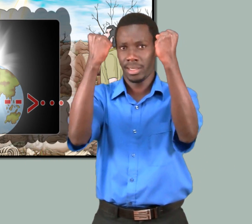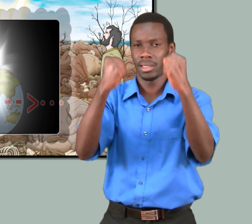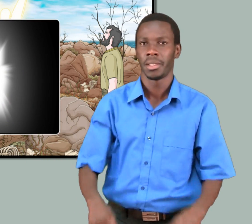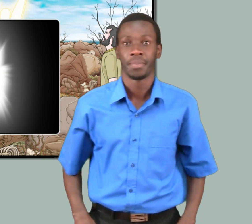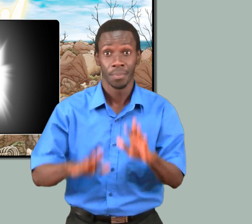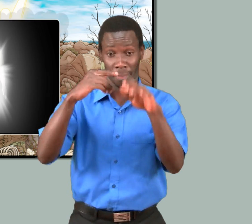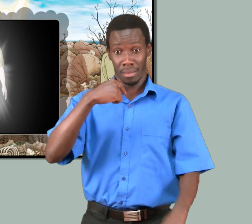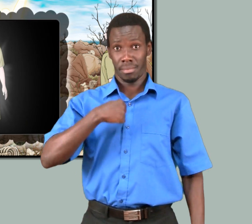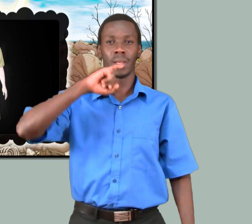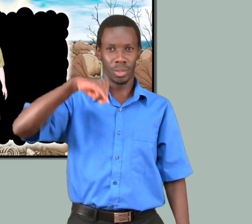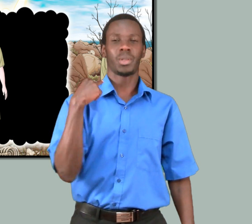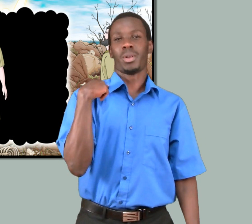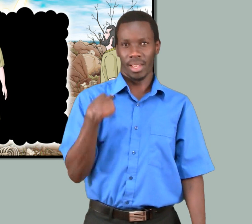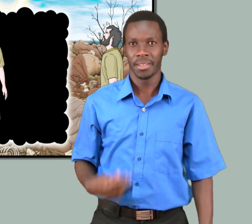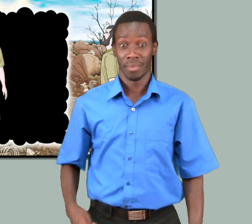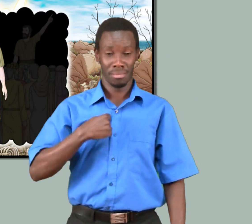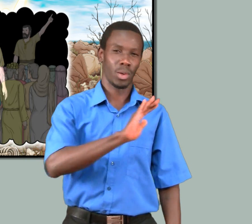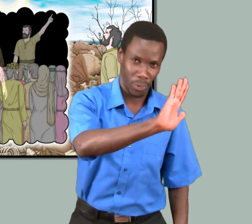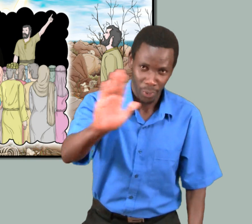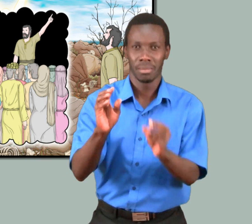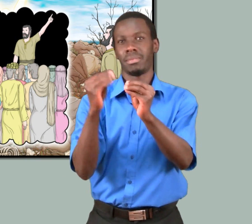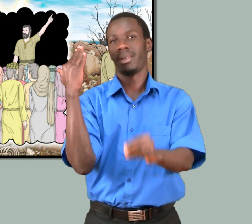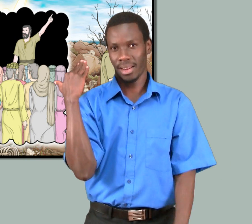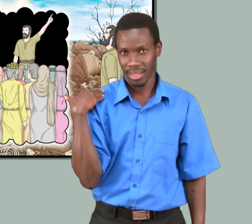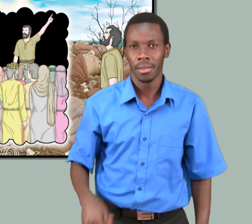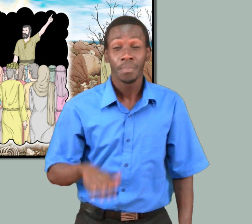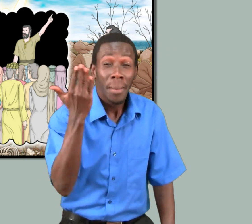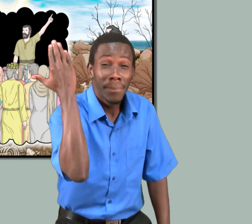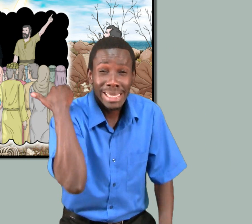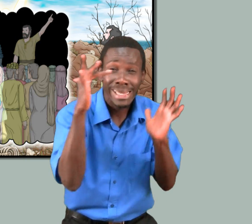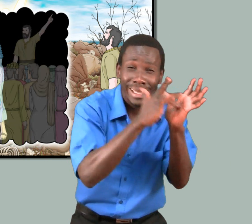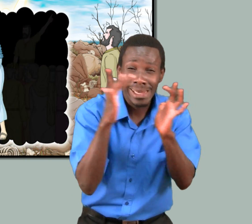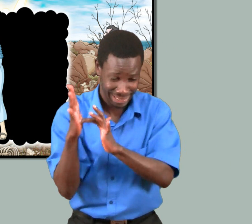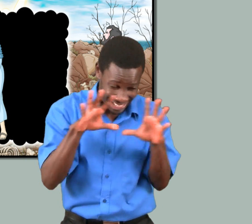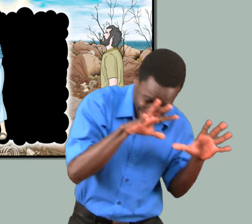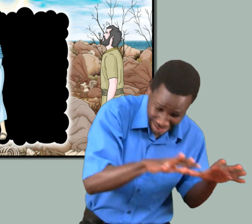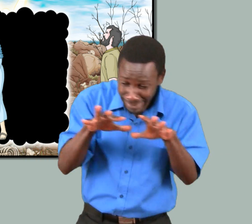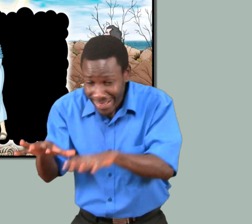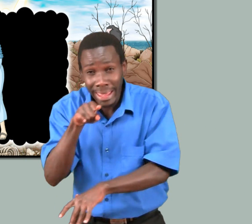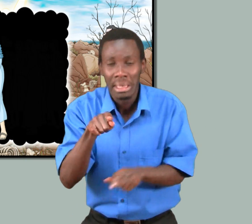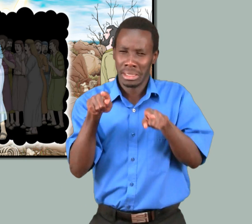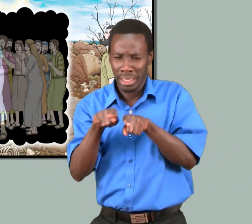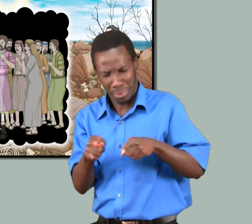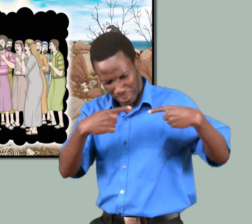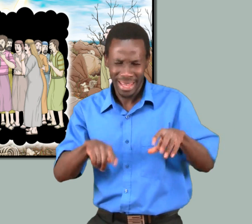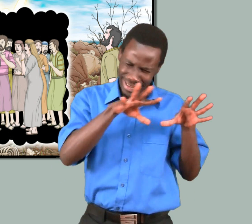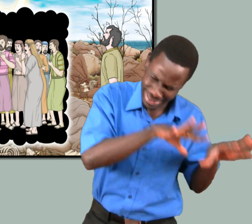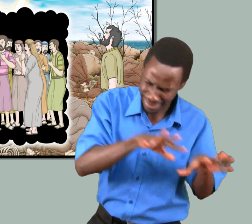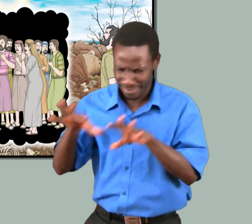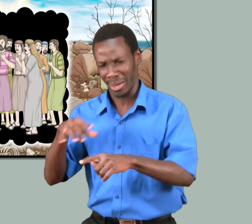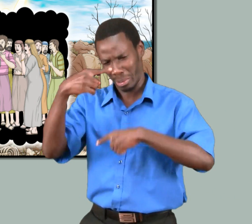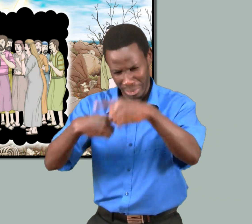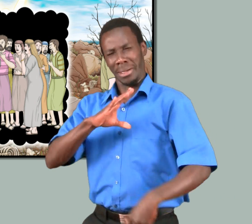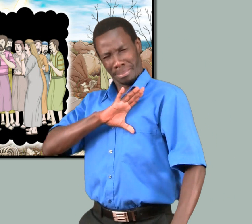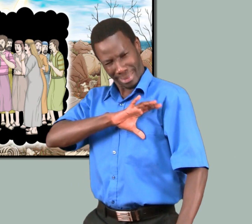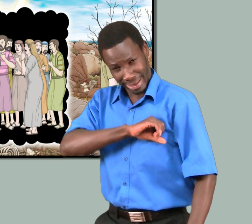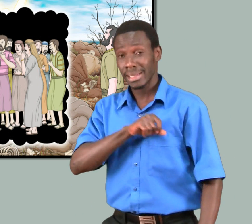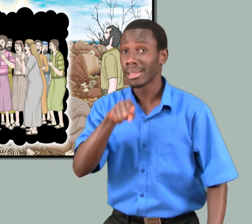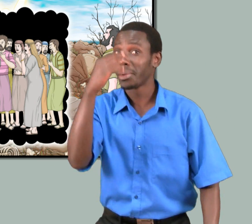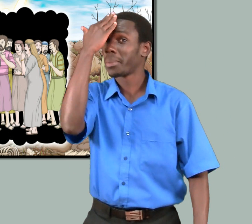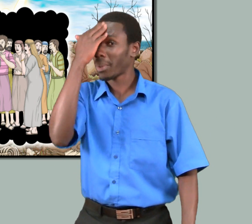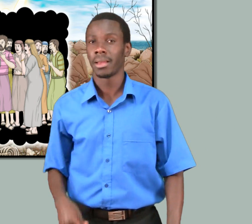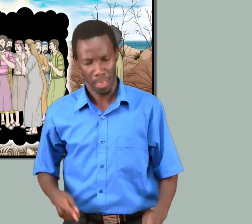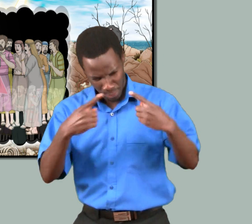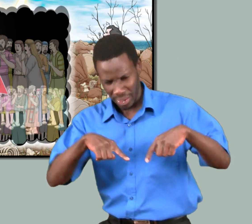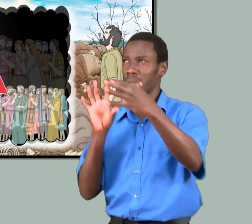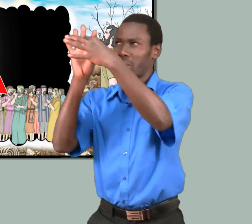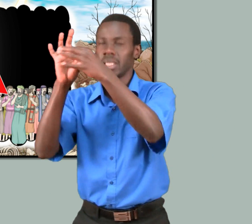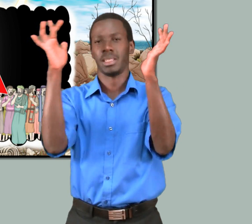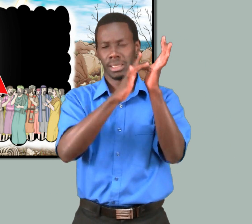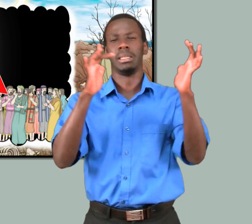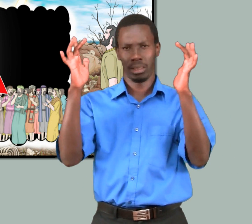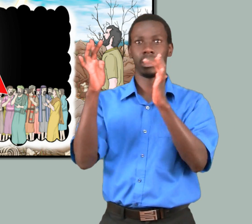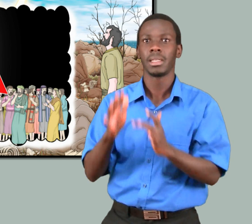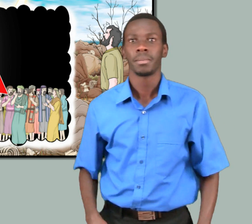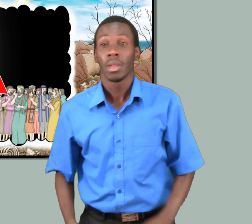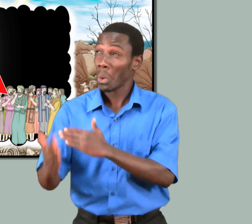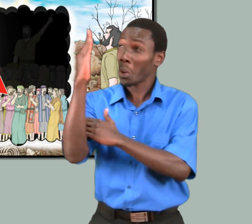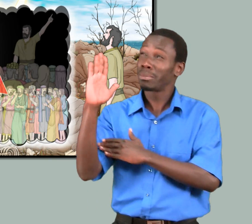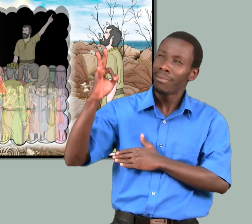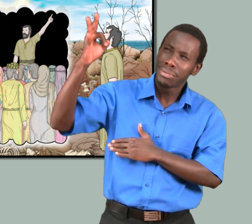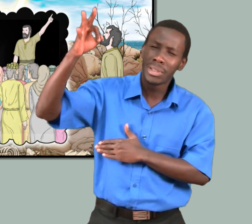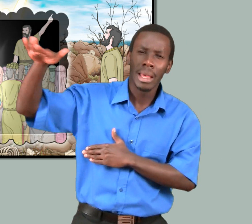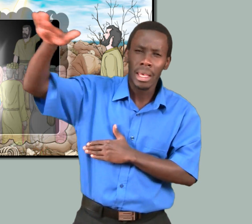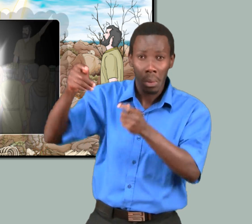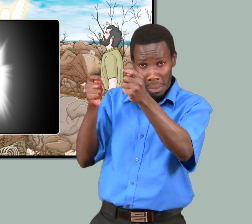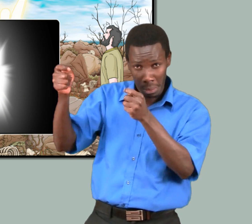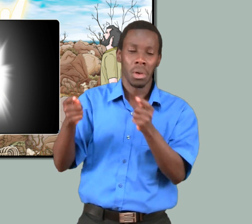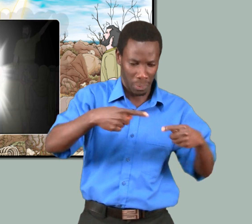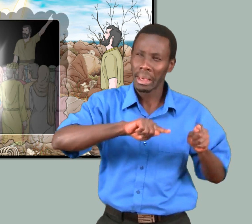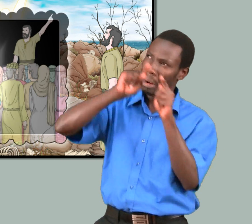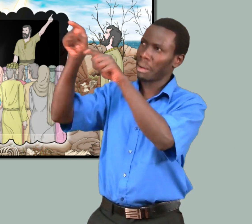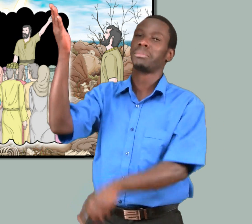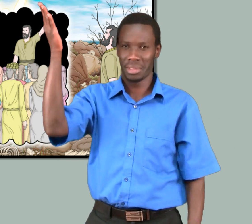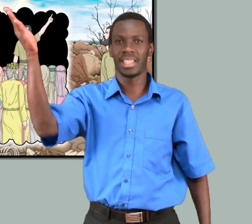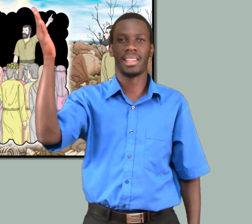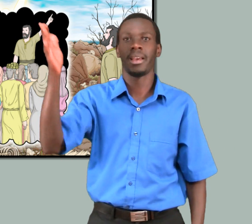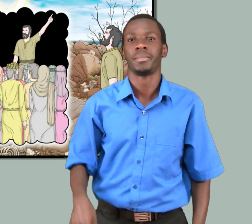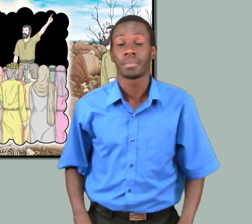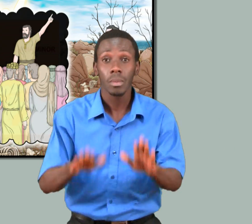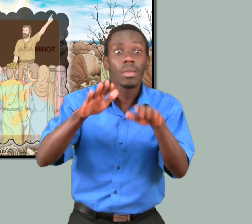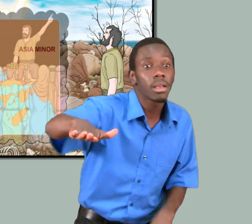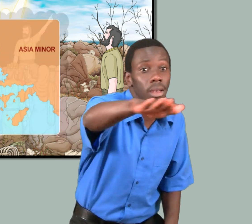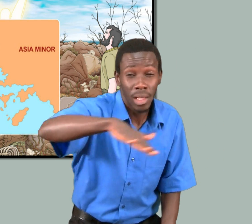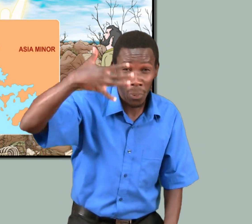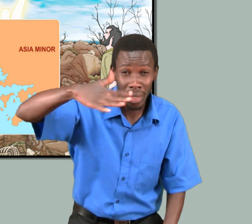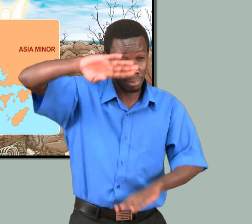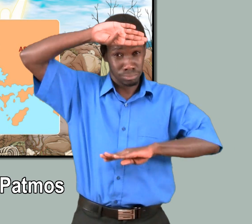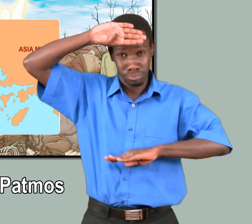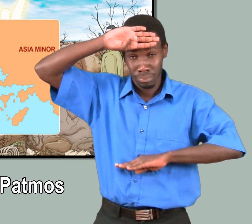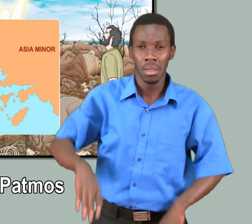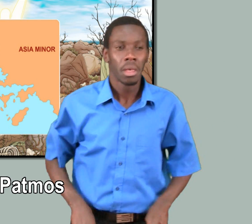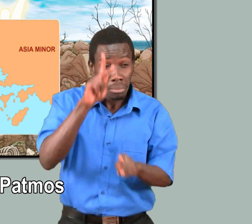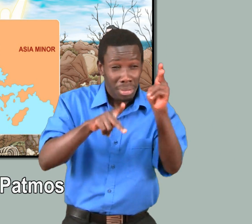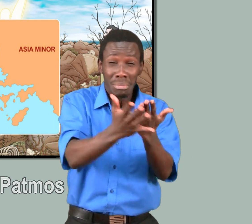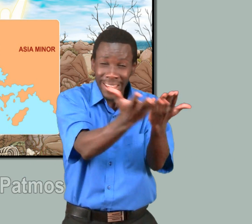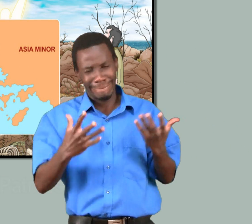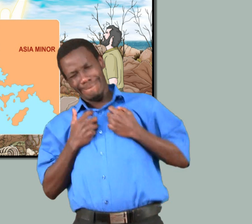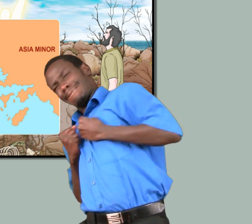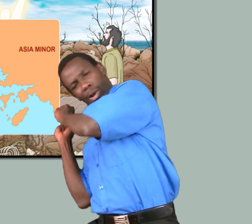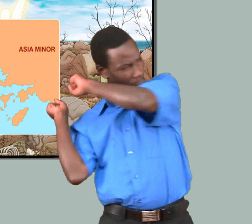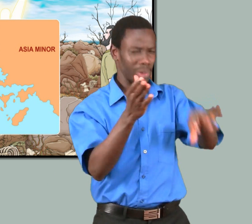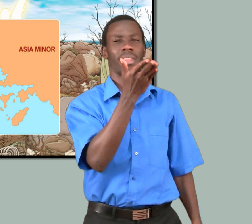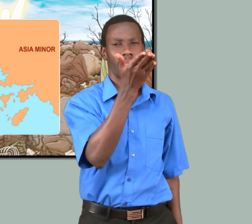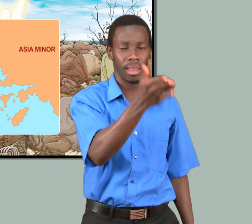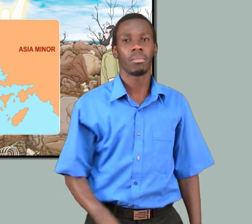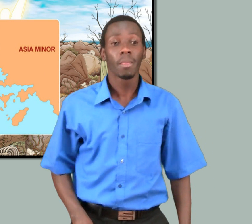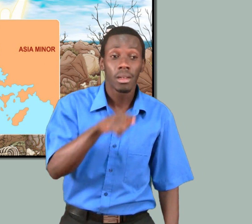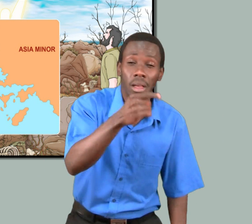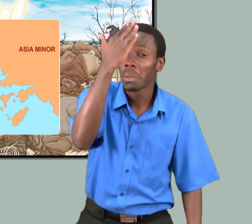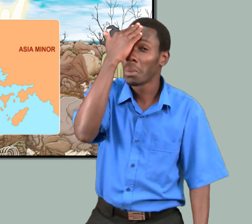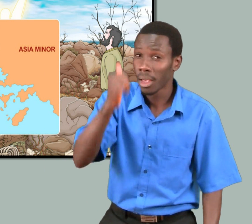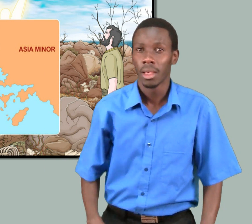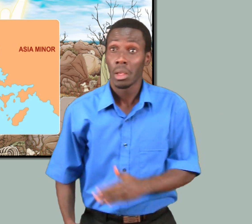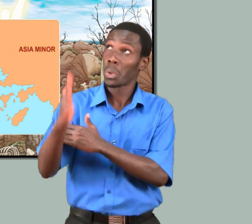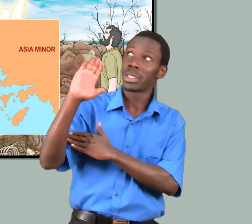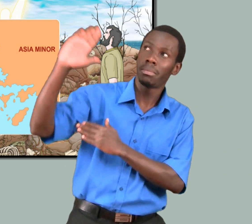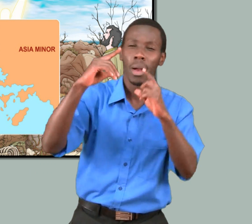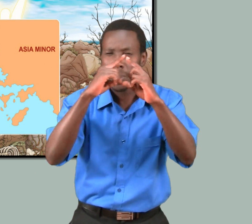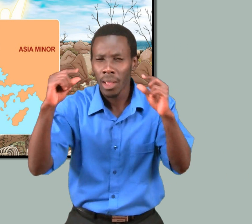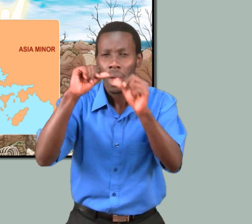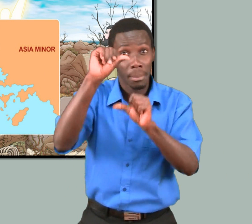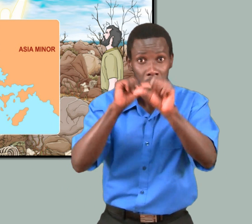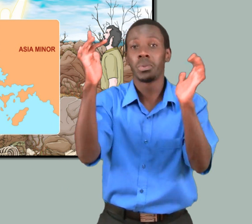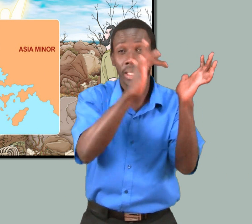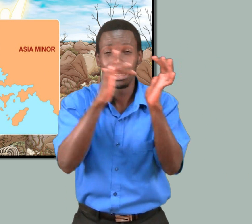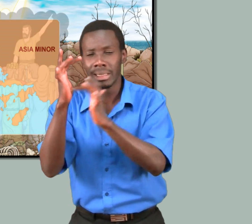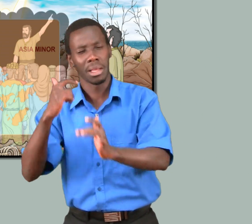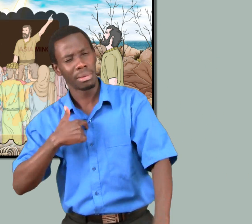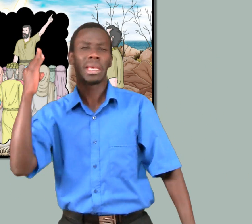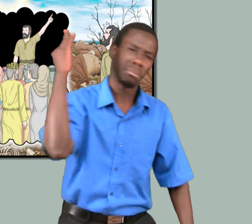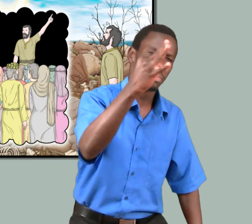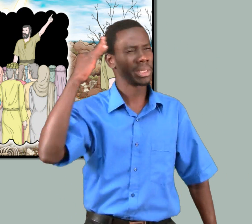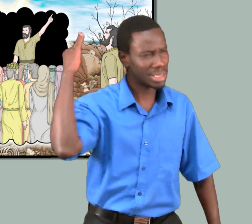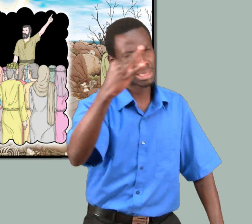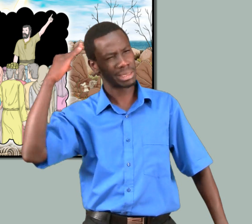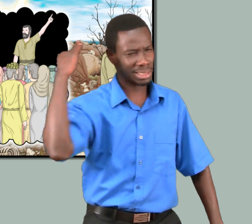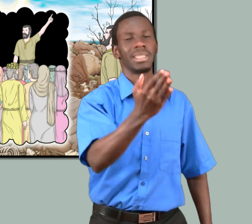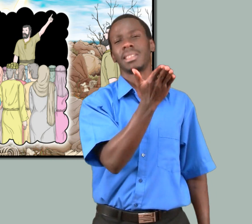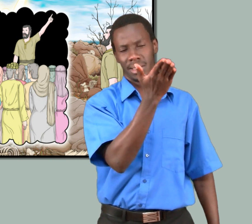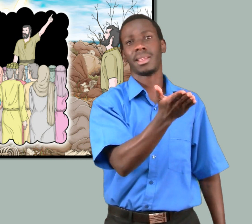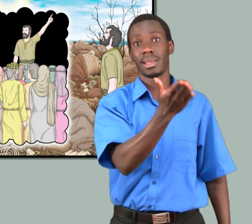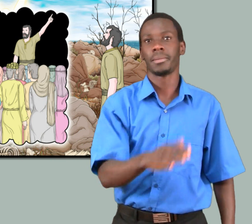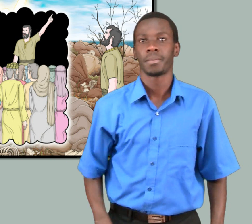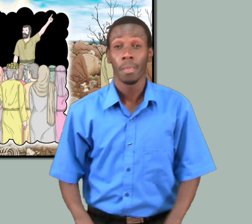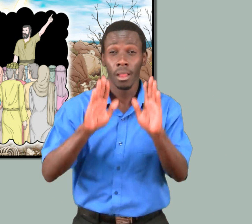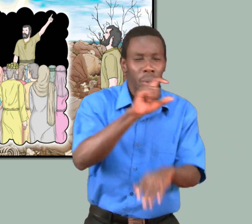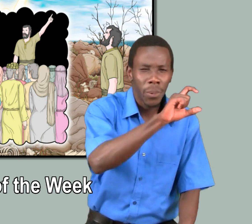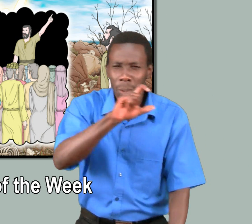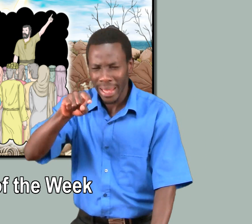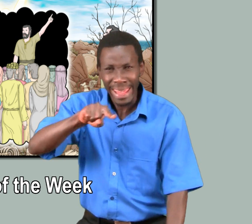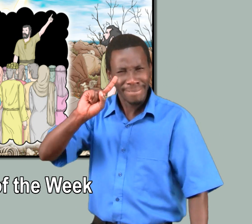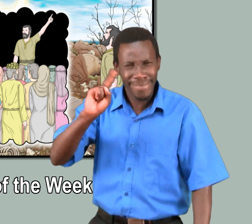I, John, your brother and partner in the tribulation and kingdom and perseverance that are in Jesus, was on the island of Patmos because of the word of God and my testimony about Jesus.